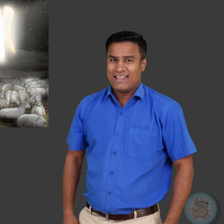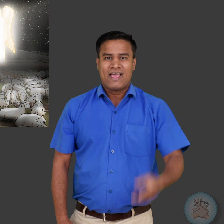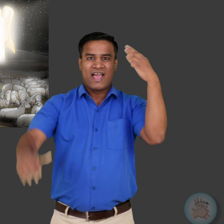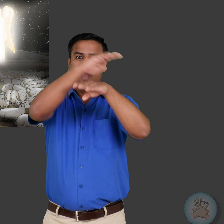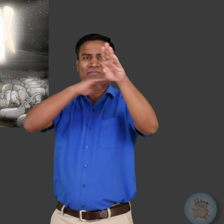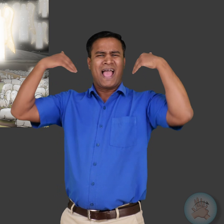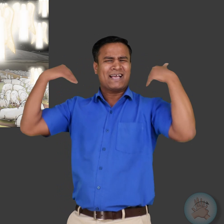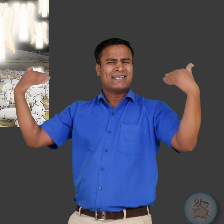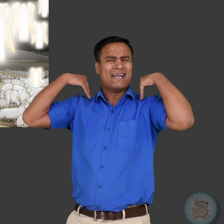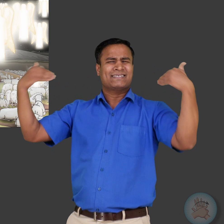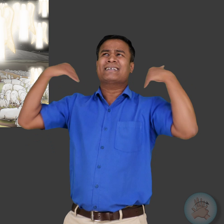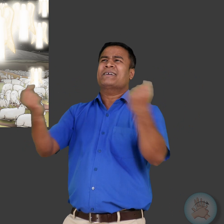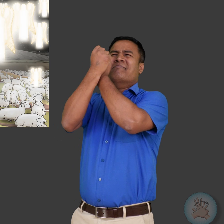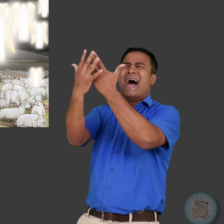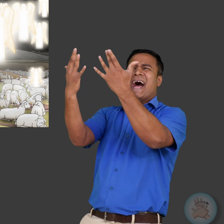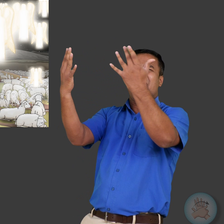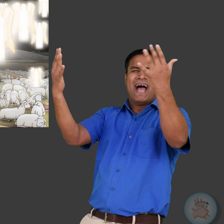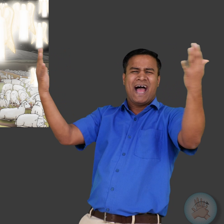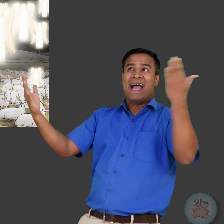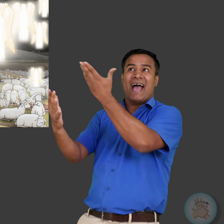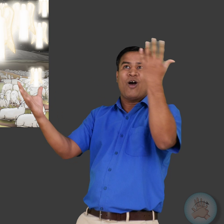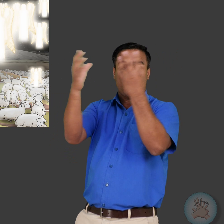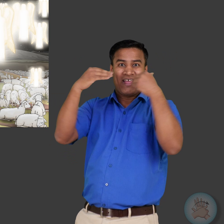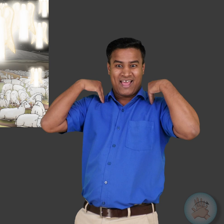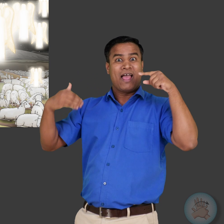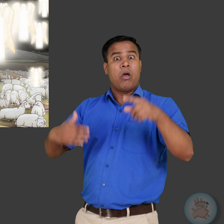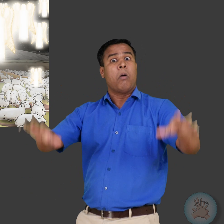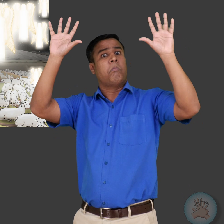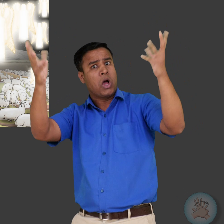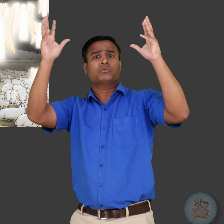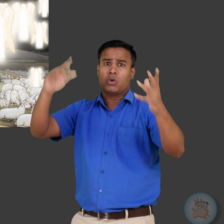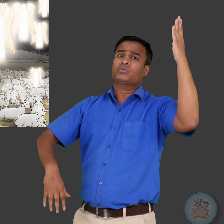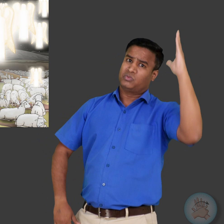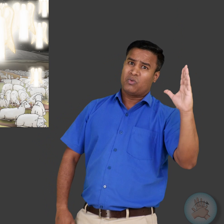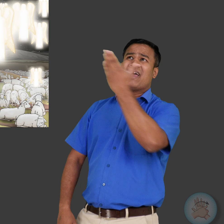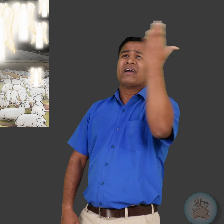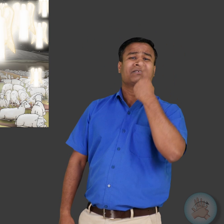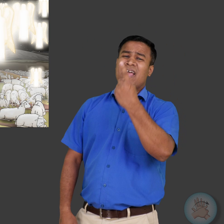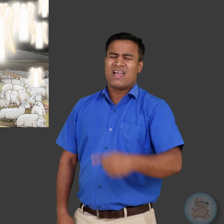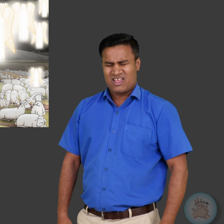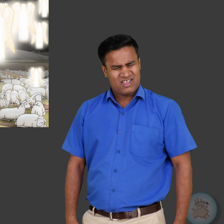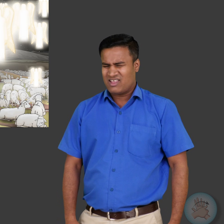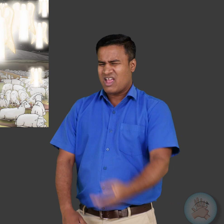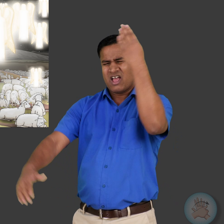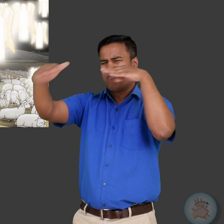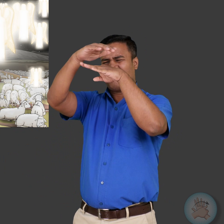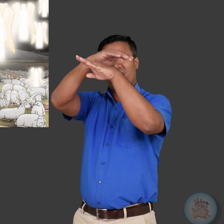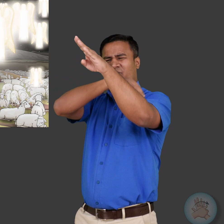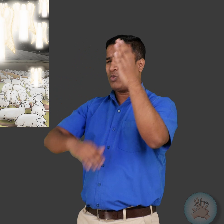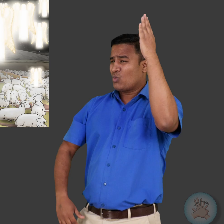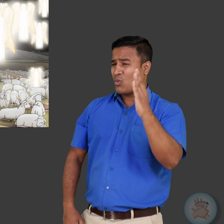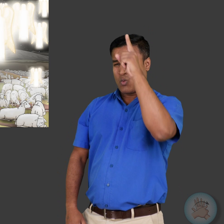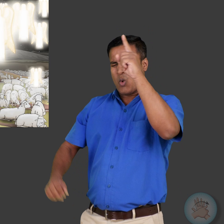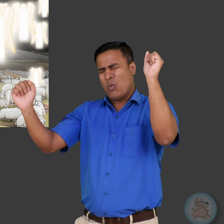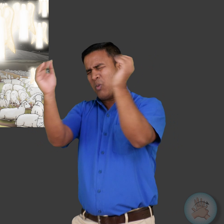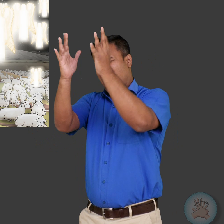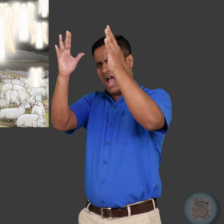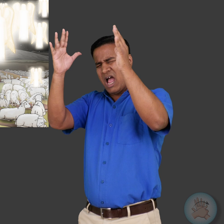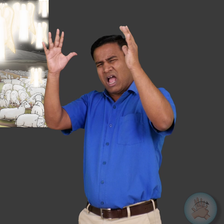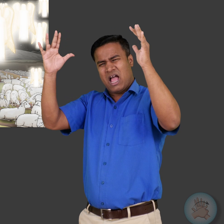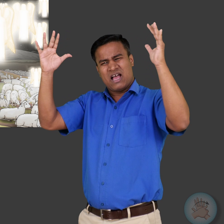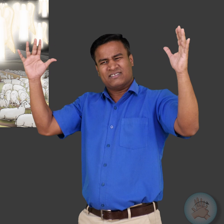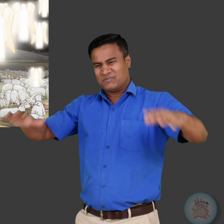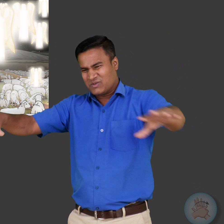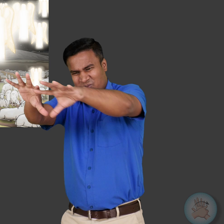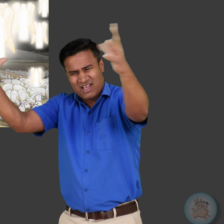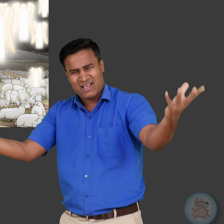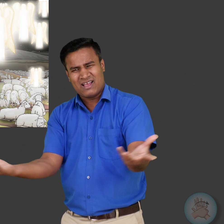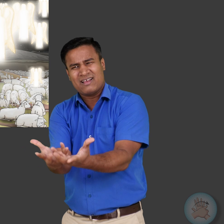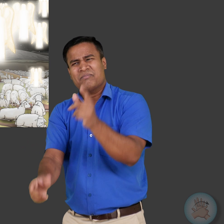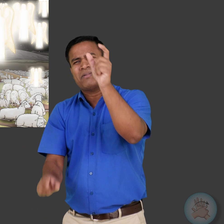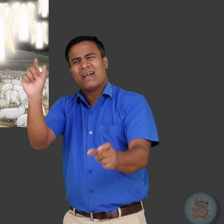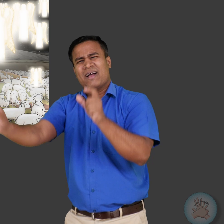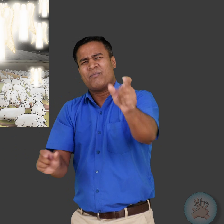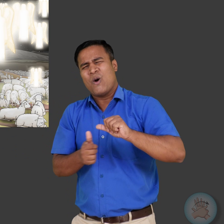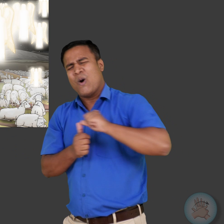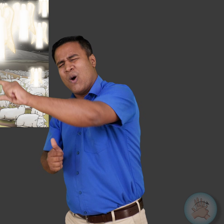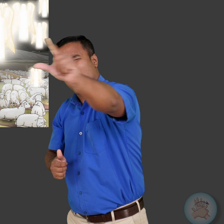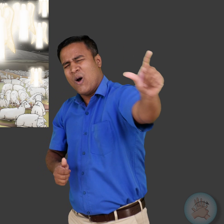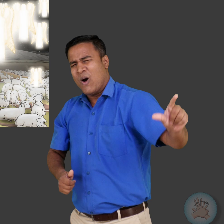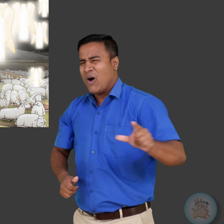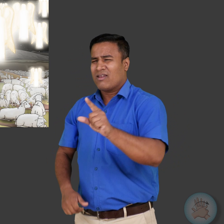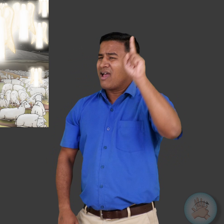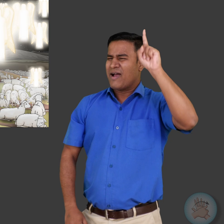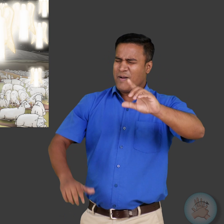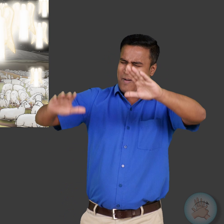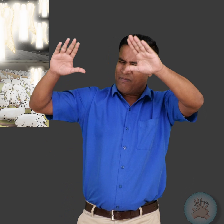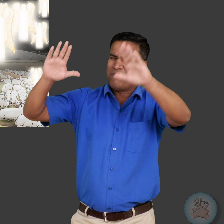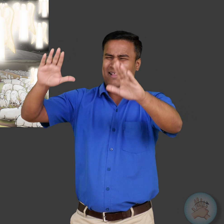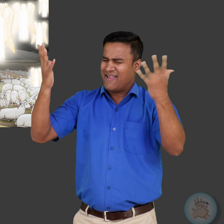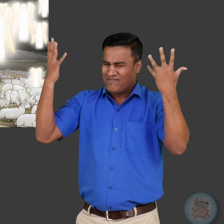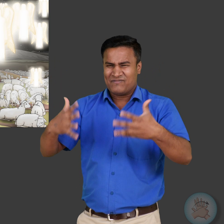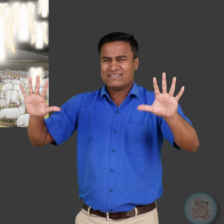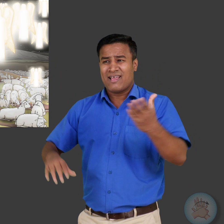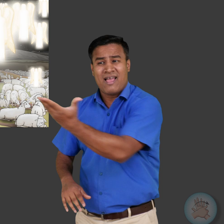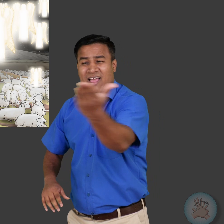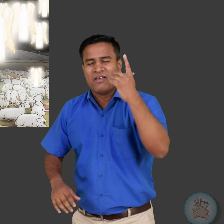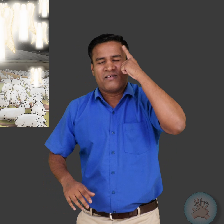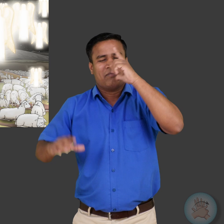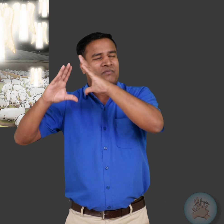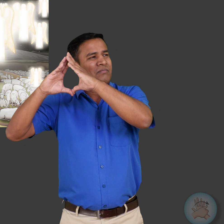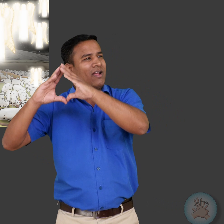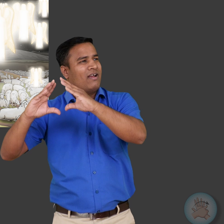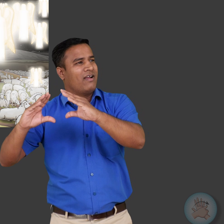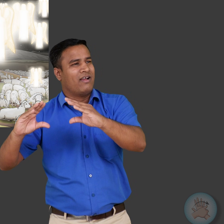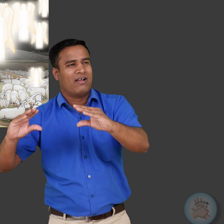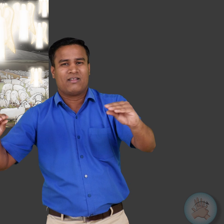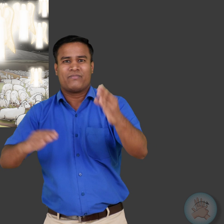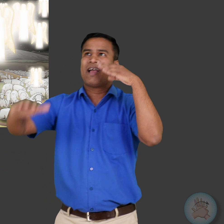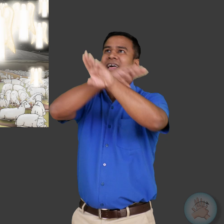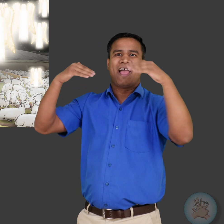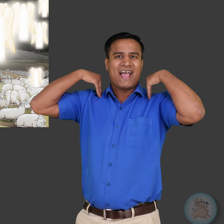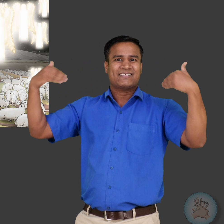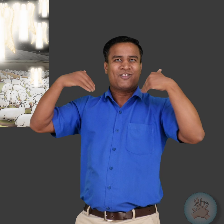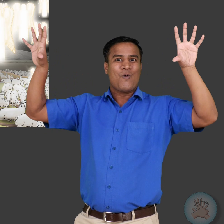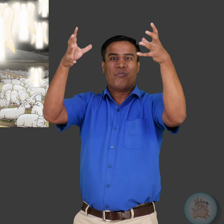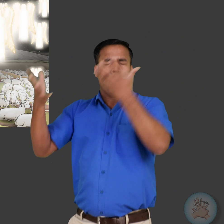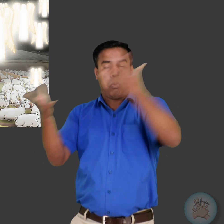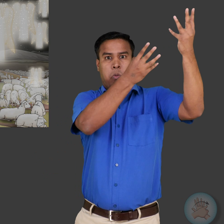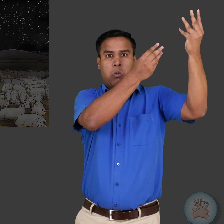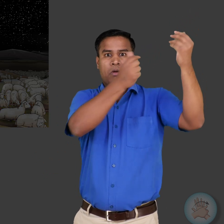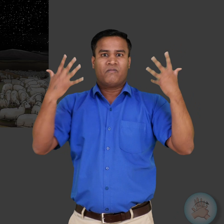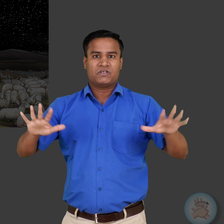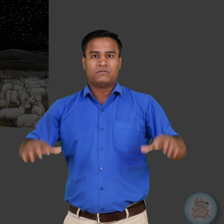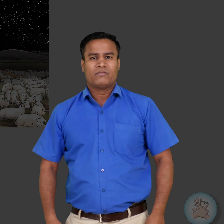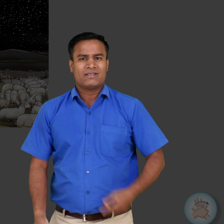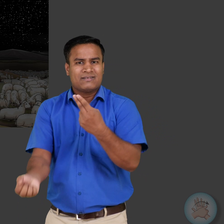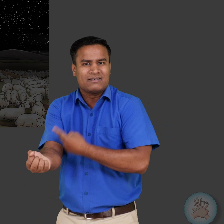And suddenly there appeared with the angel a great multitude of the heavenly host, praising God and saying: “Glory to God in the highest, and on earth peace to men on whom His favor rests!”